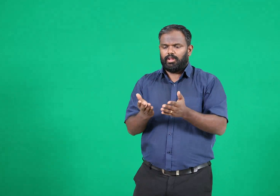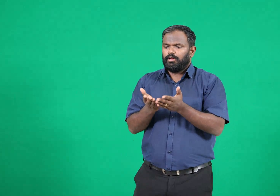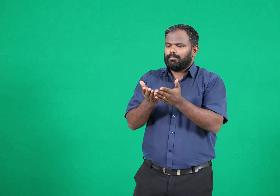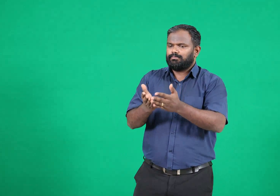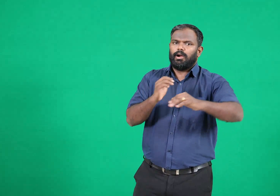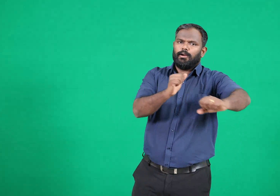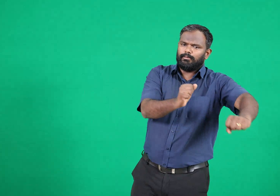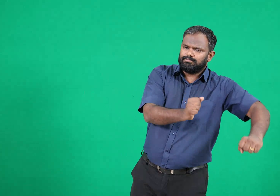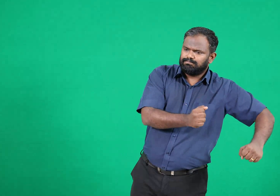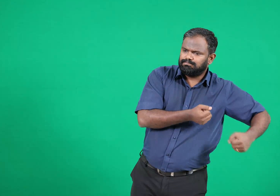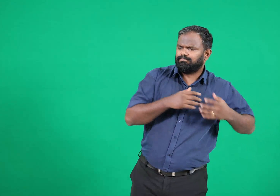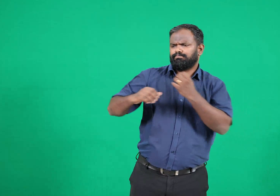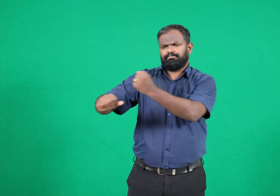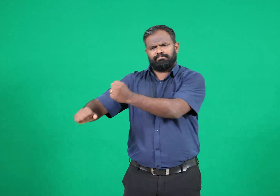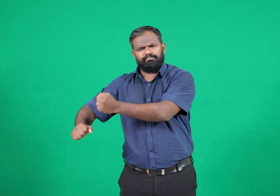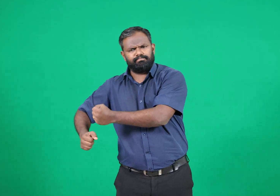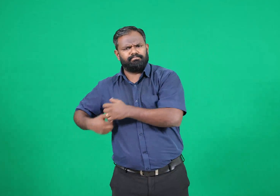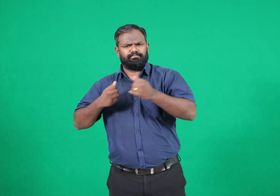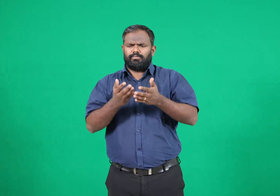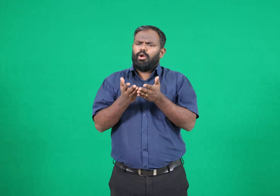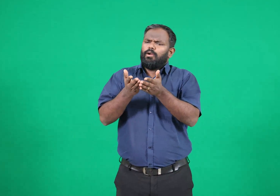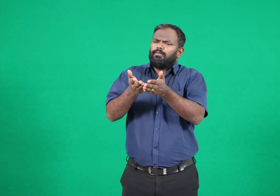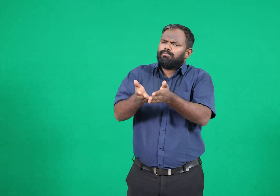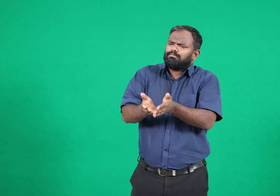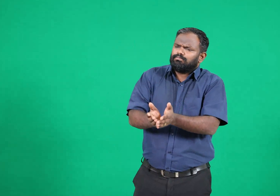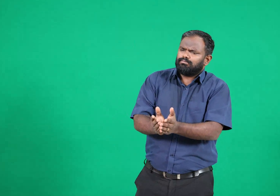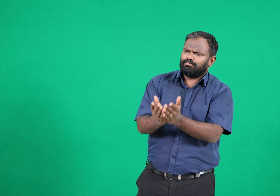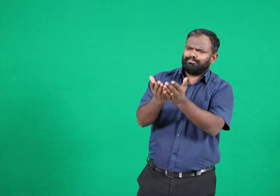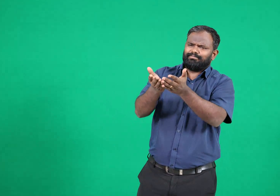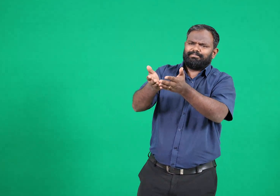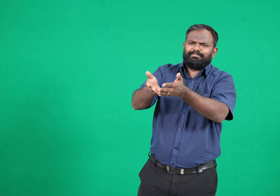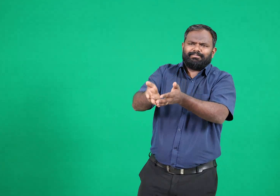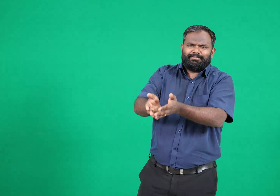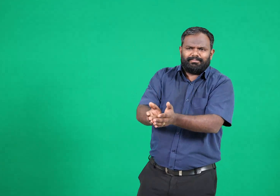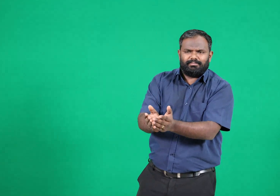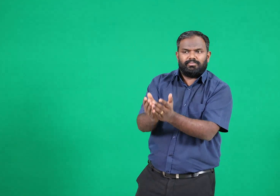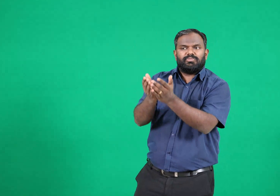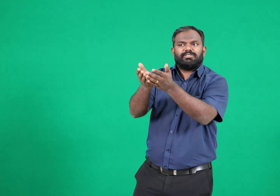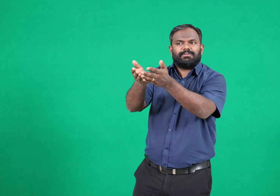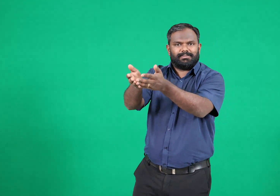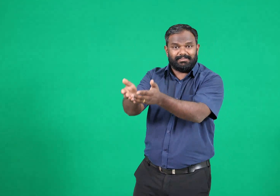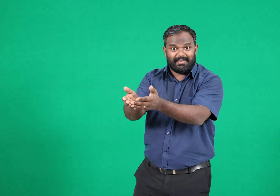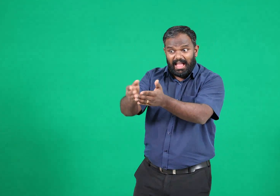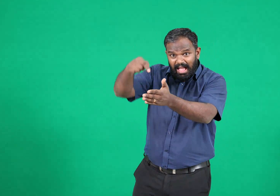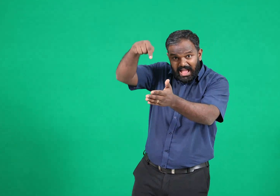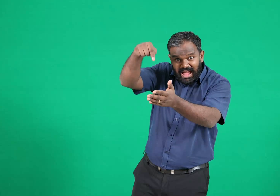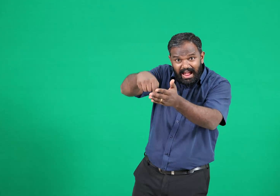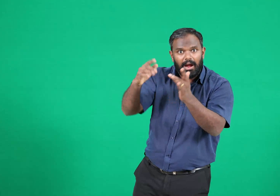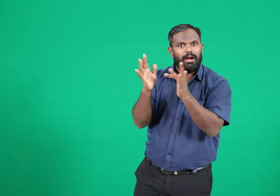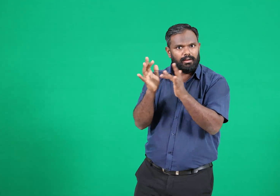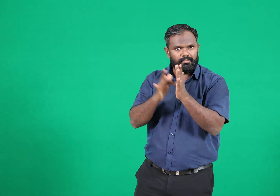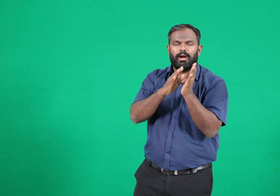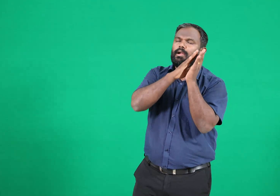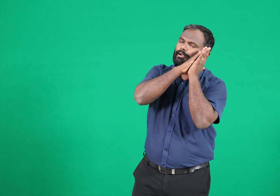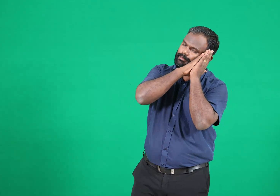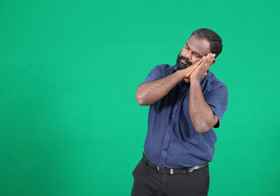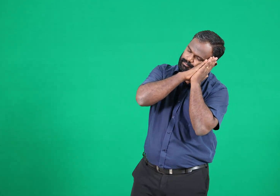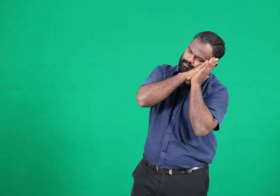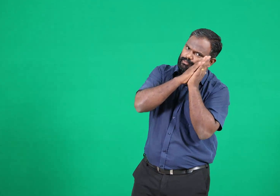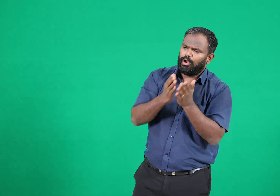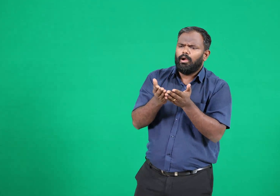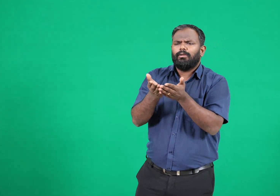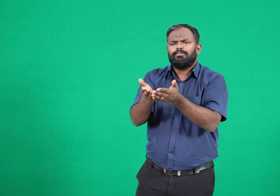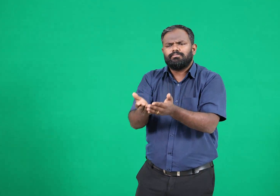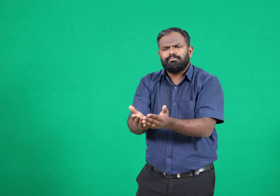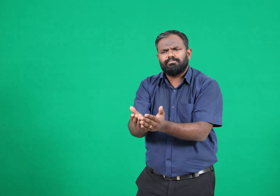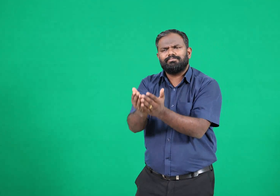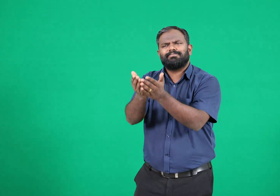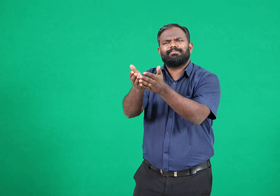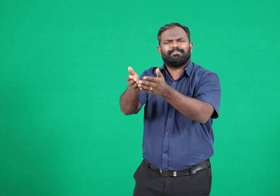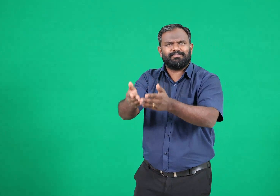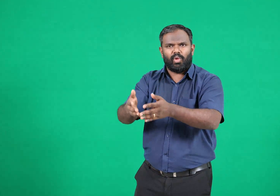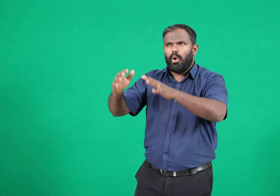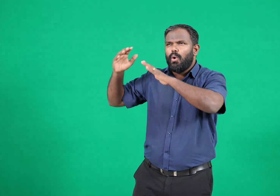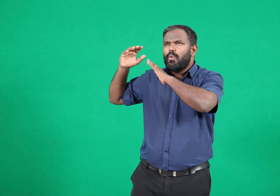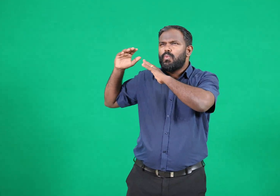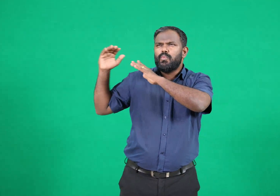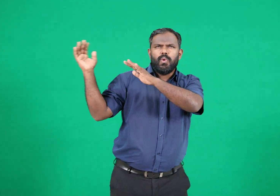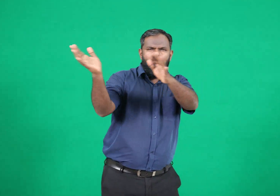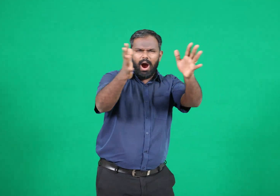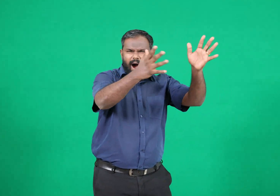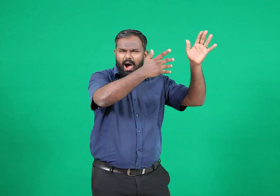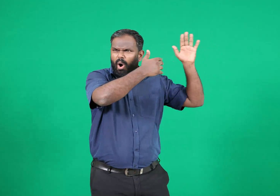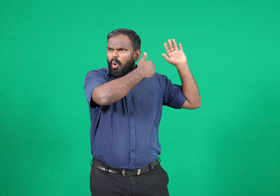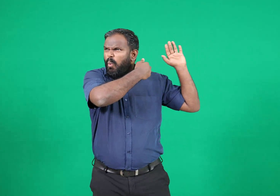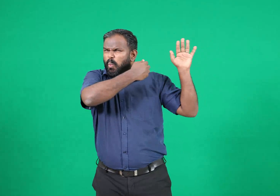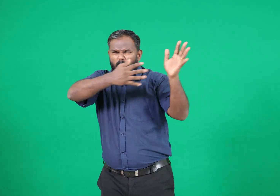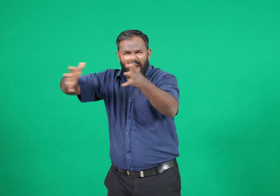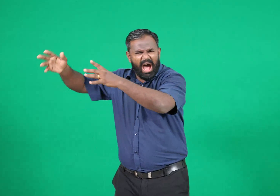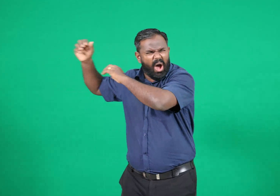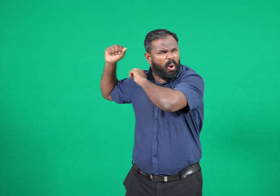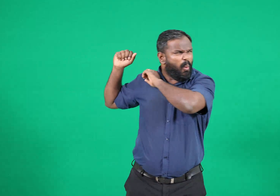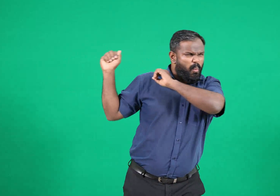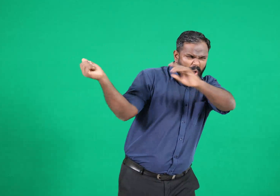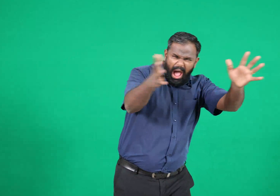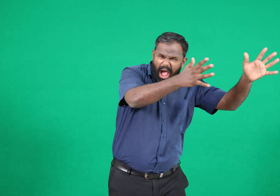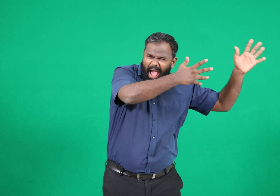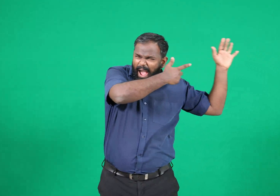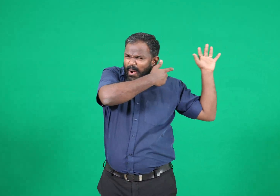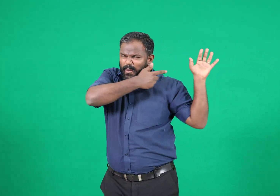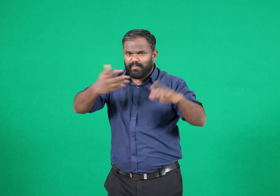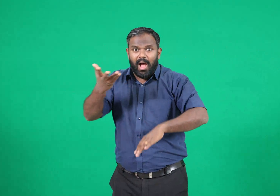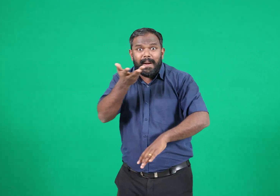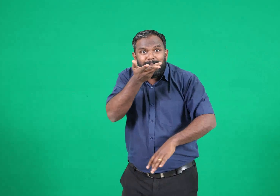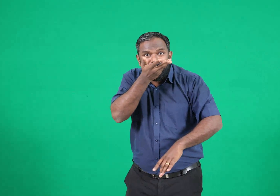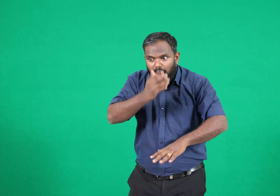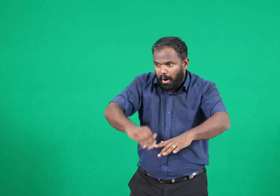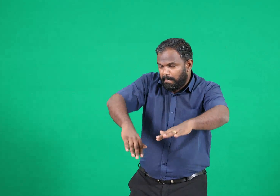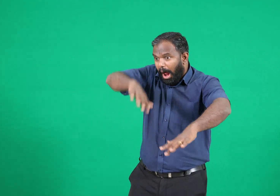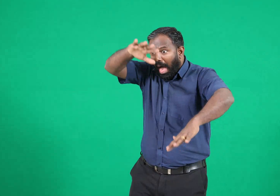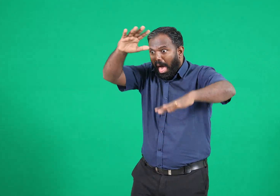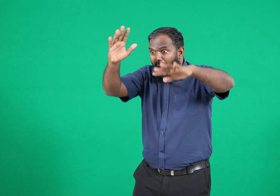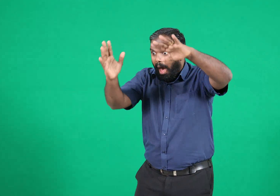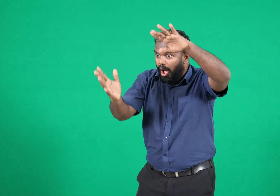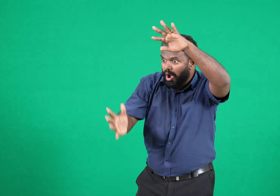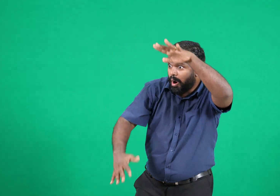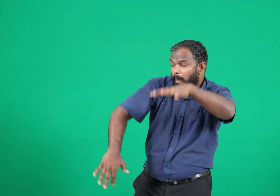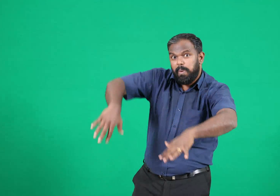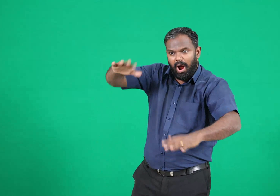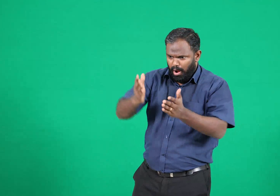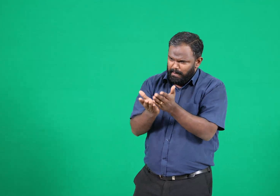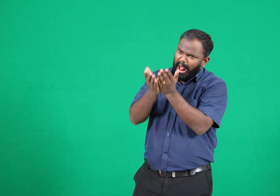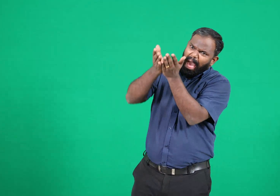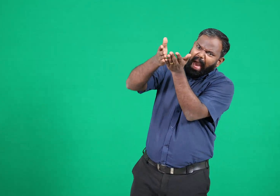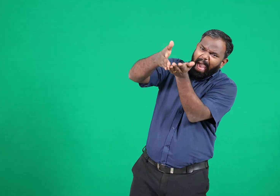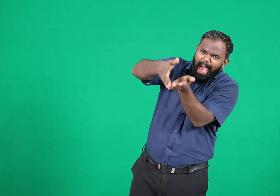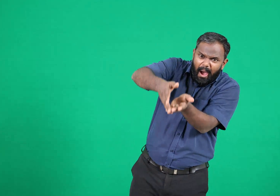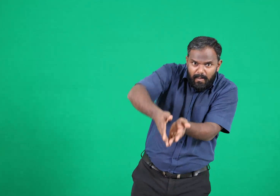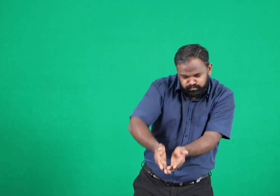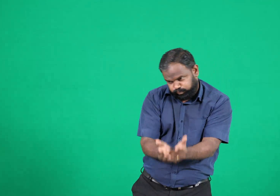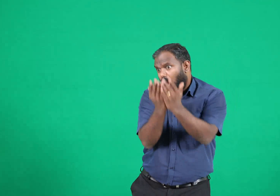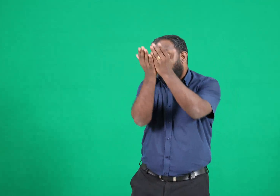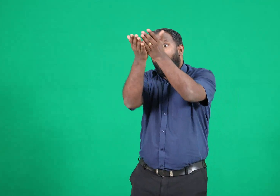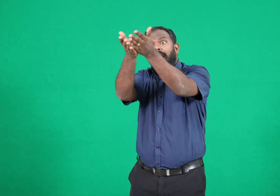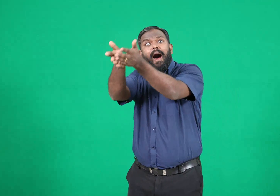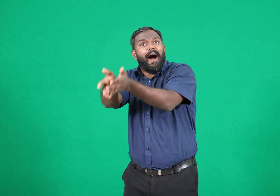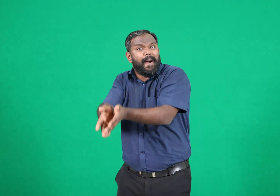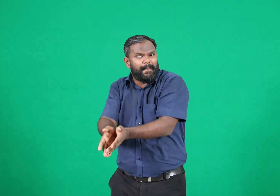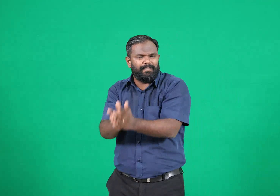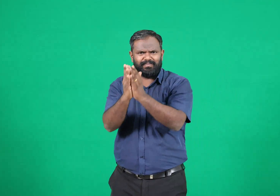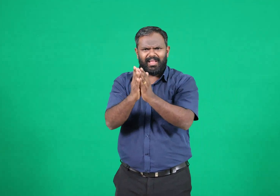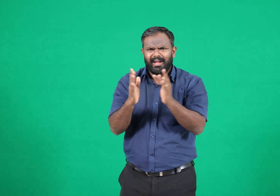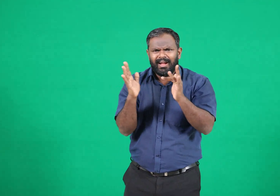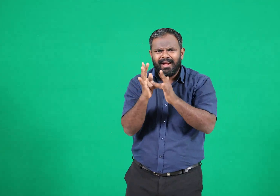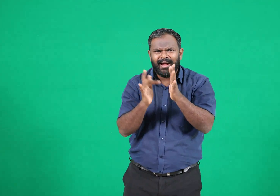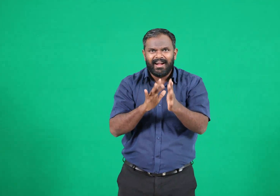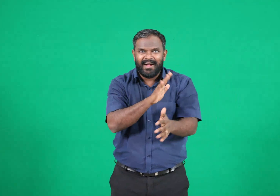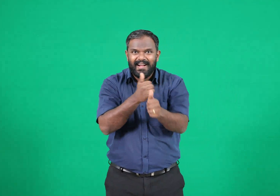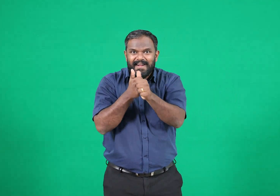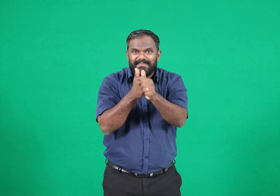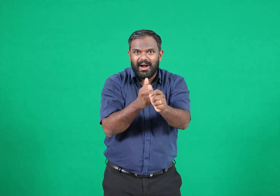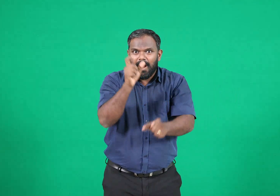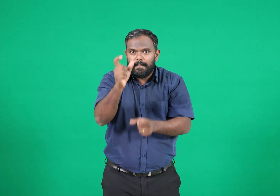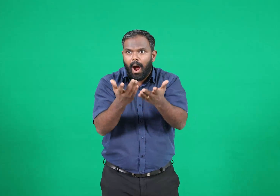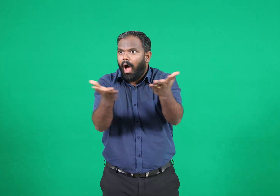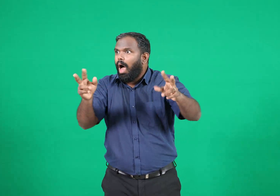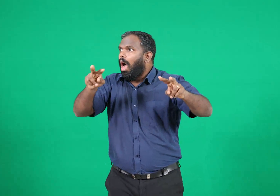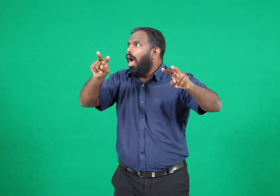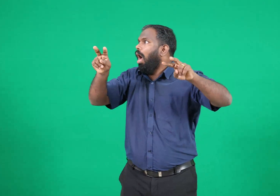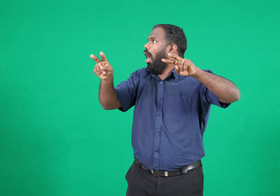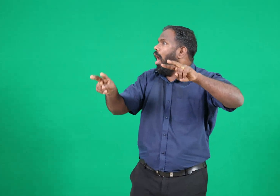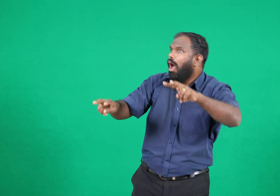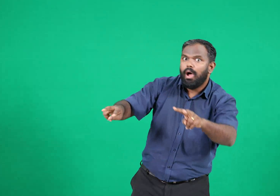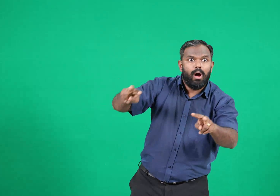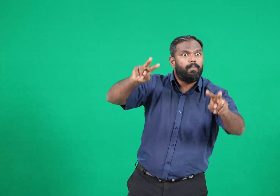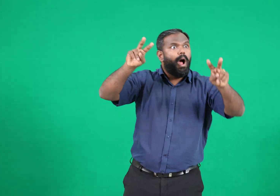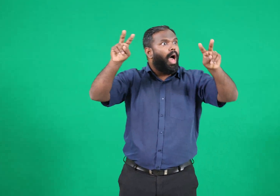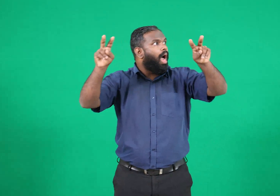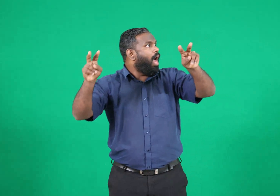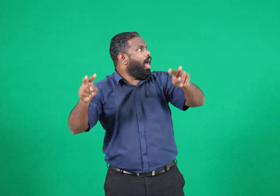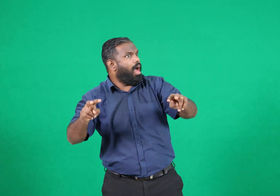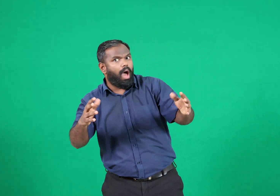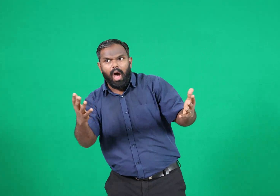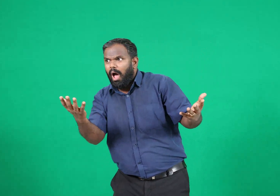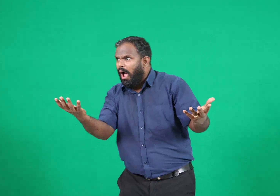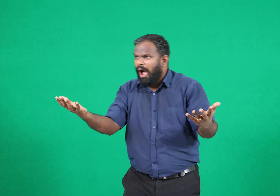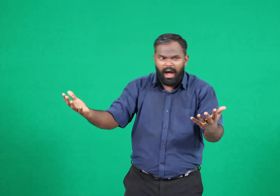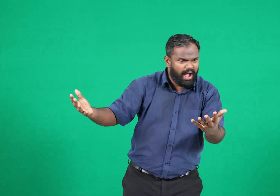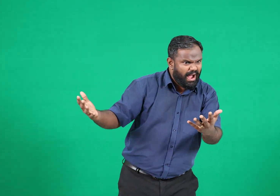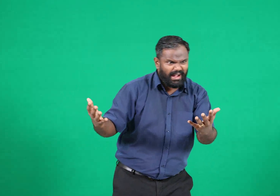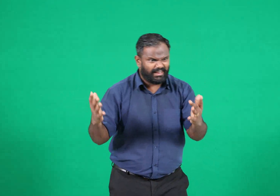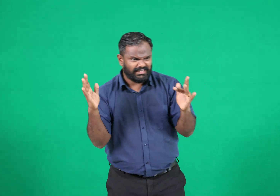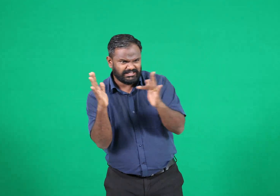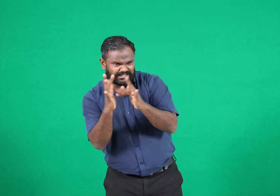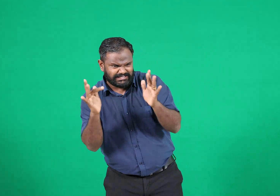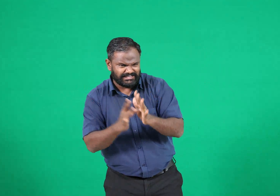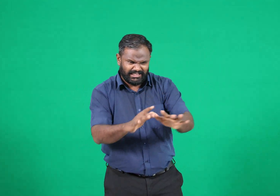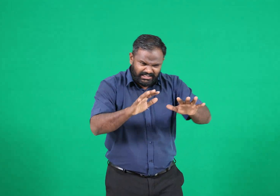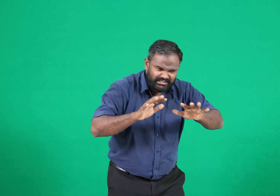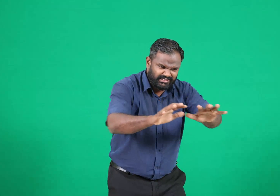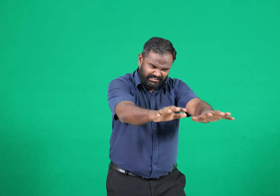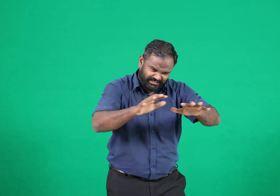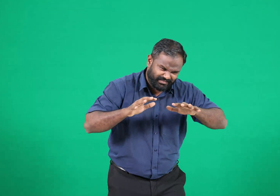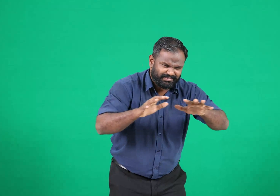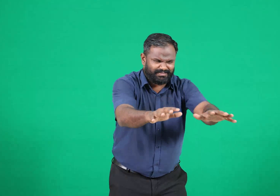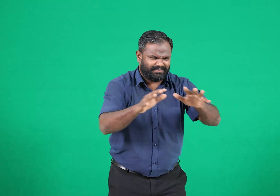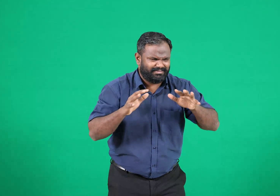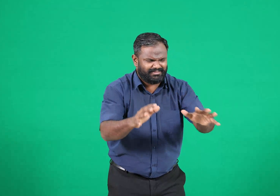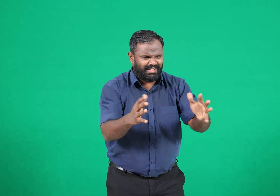Suddenly a violent storm came up on the sea, so that the boat was engulfed by the waves; but Jesus was sleeping.